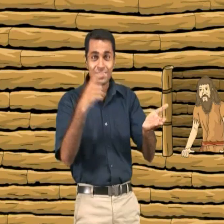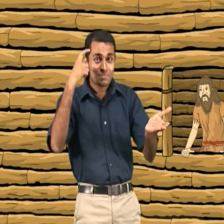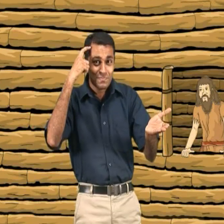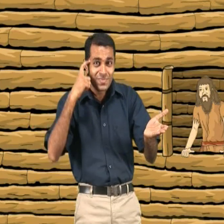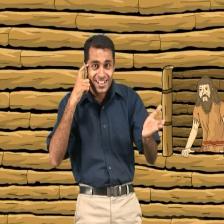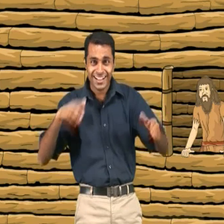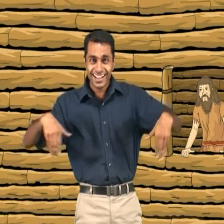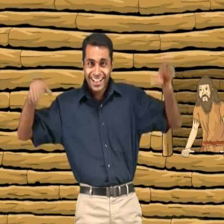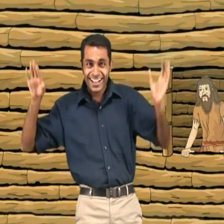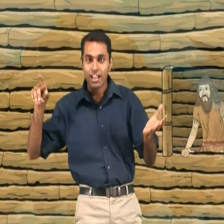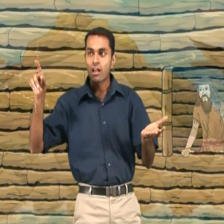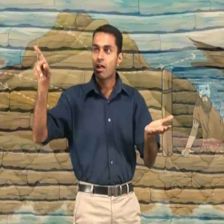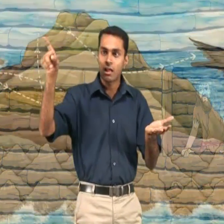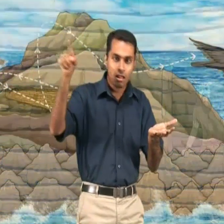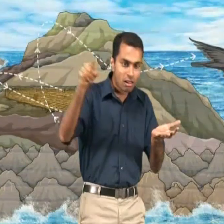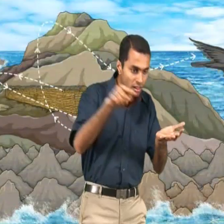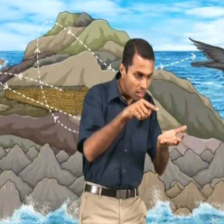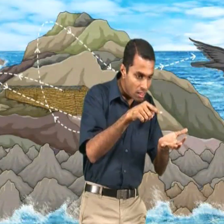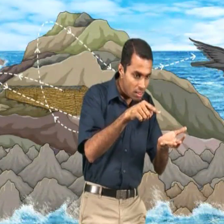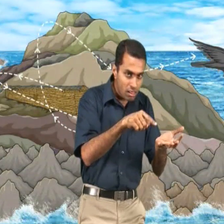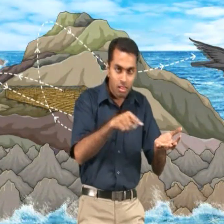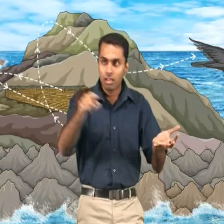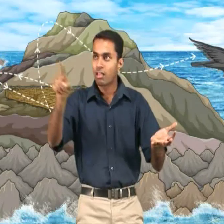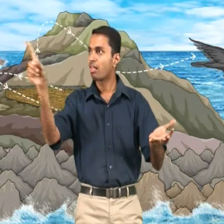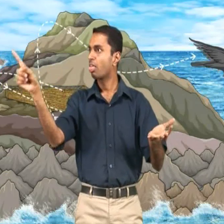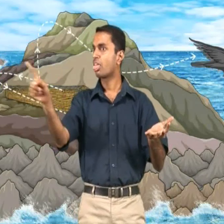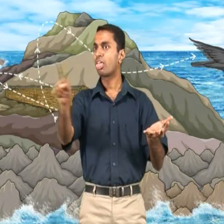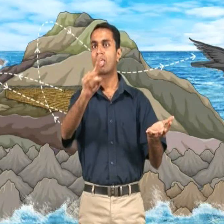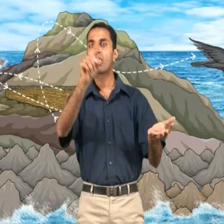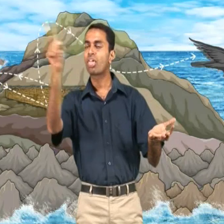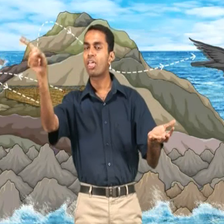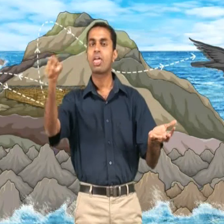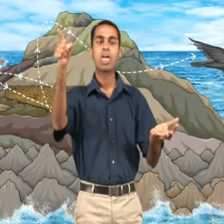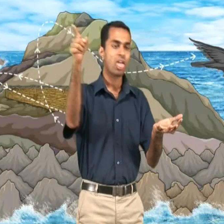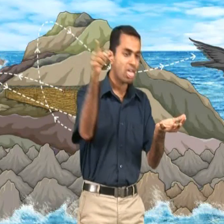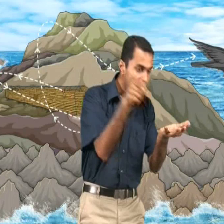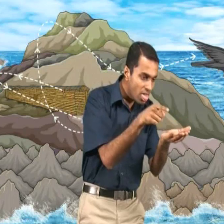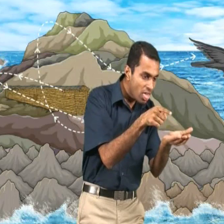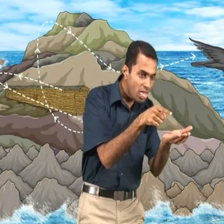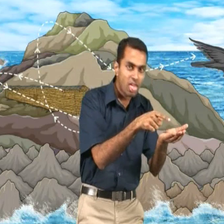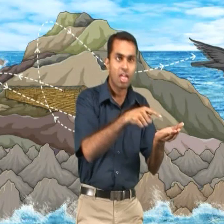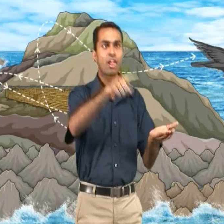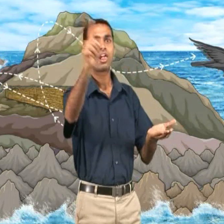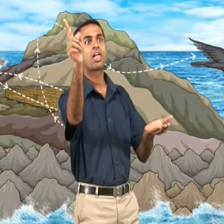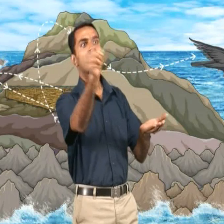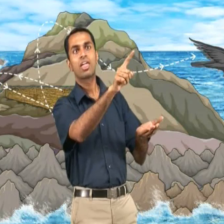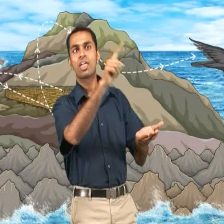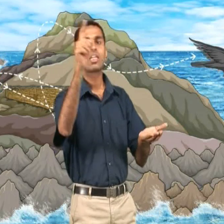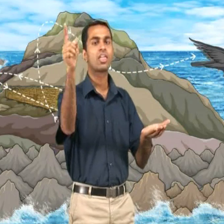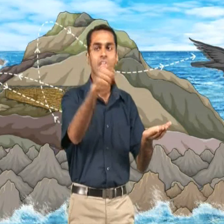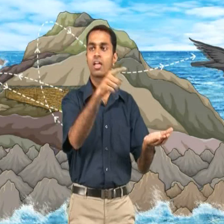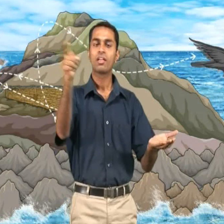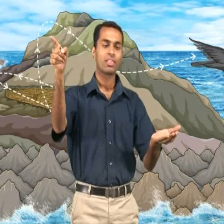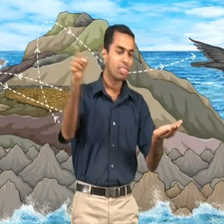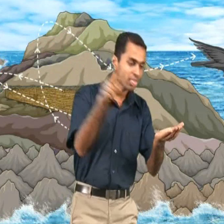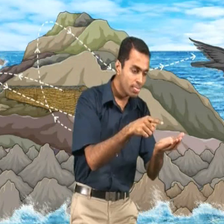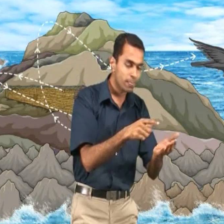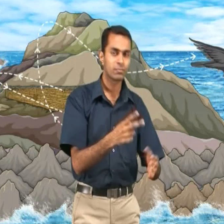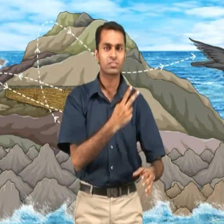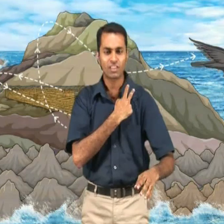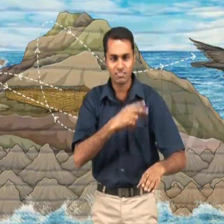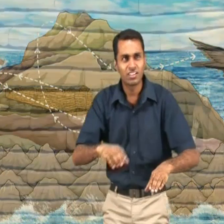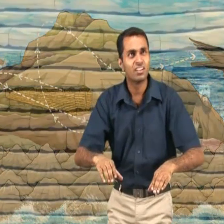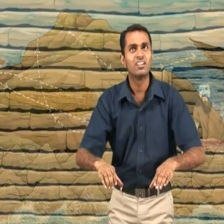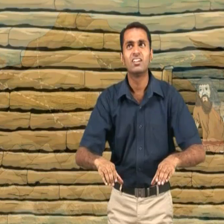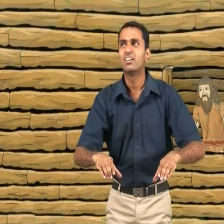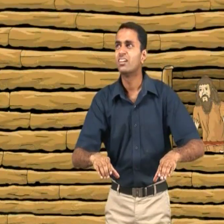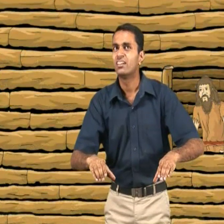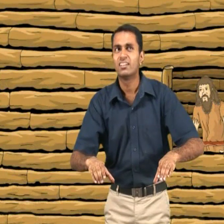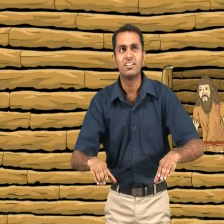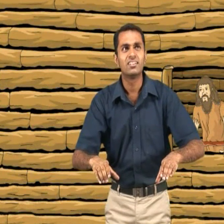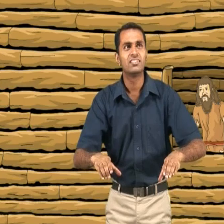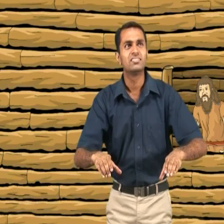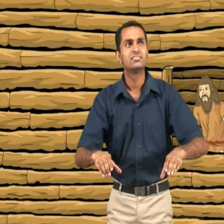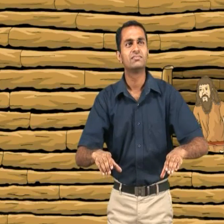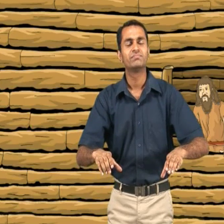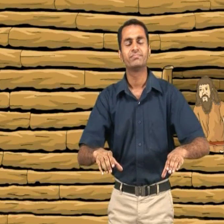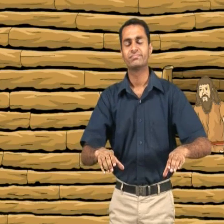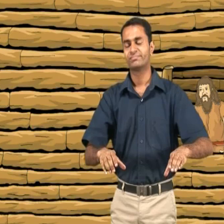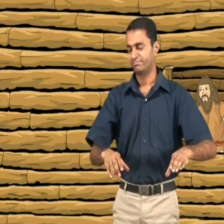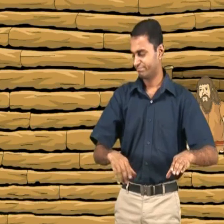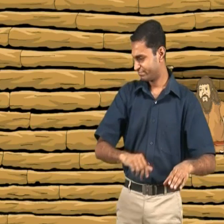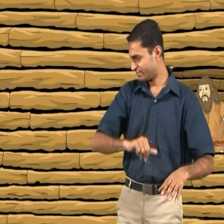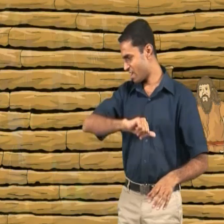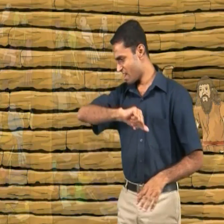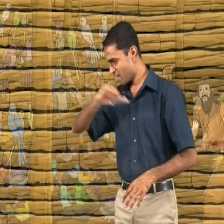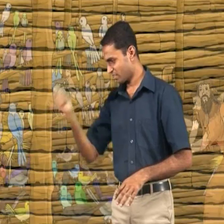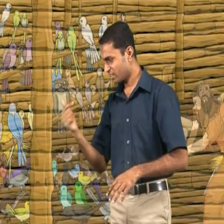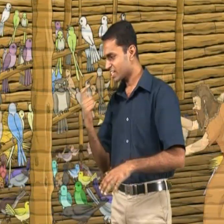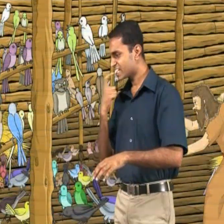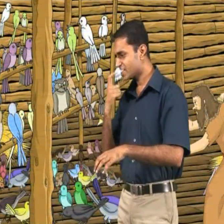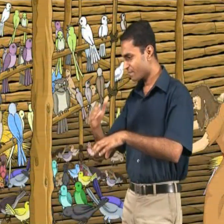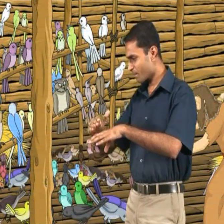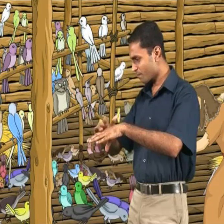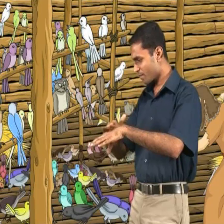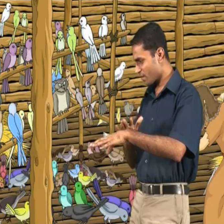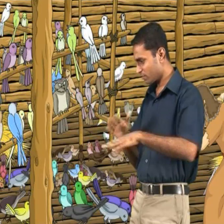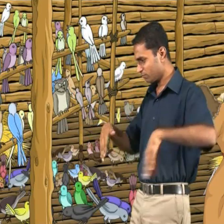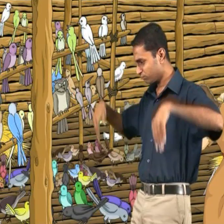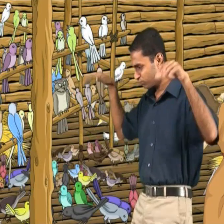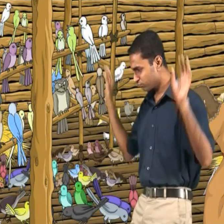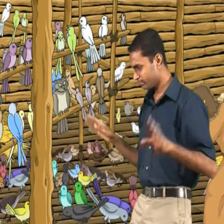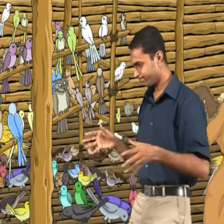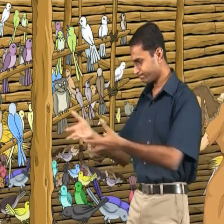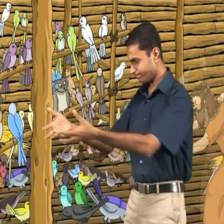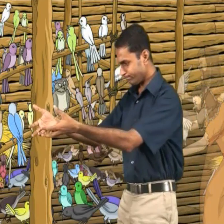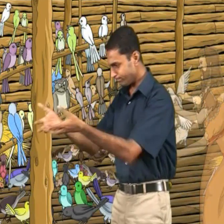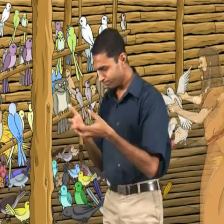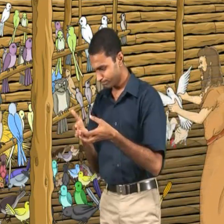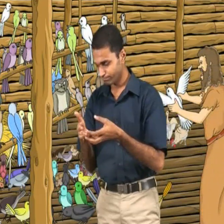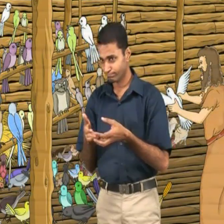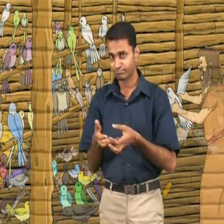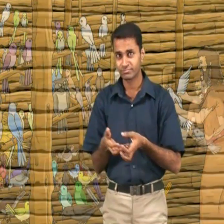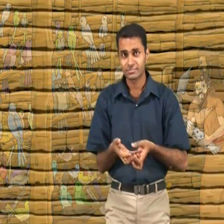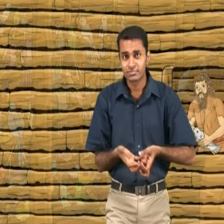It kept flying back and forth until the waters had dried up from the earth.